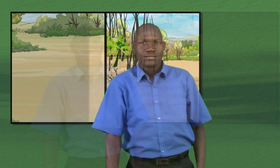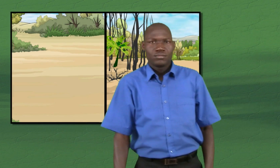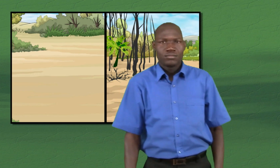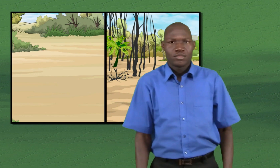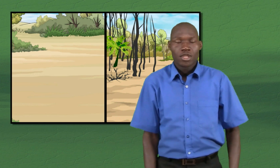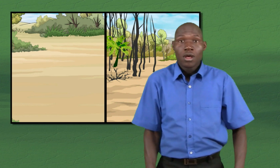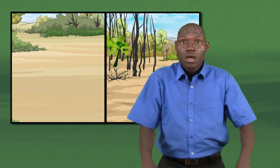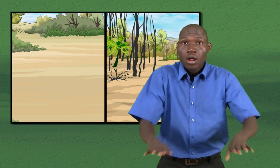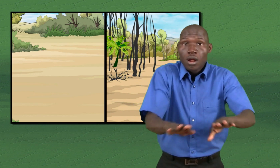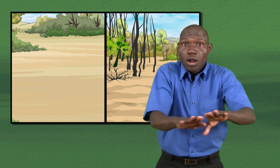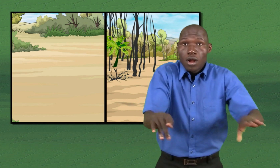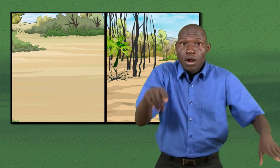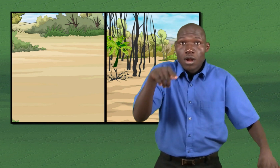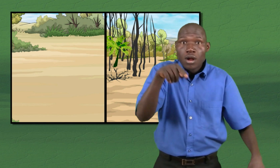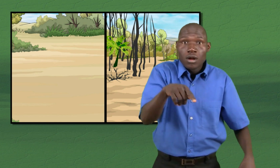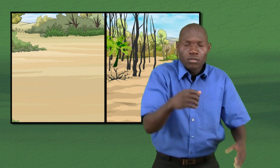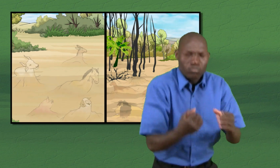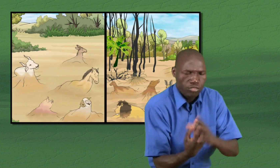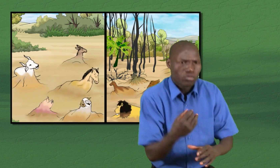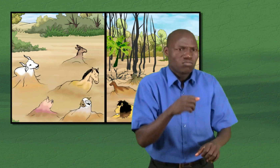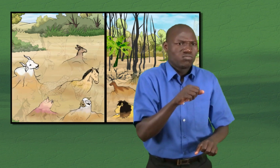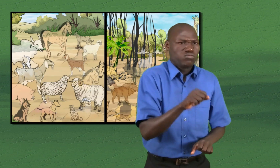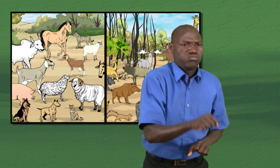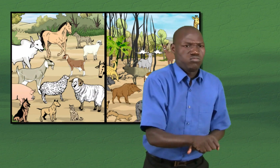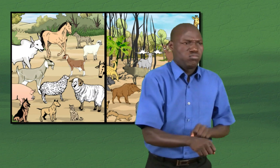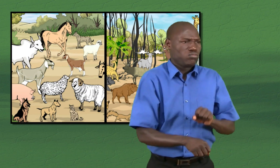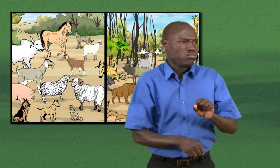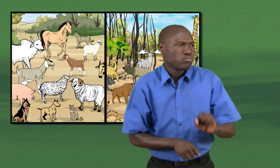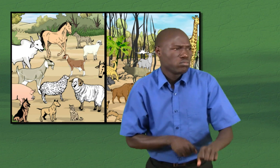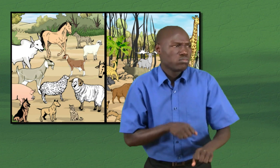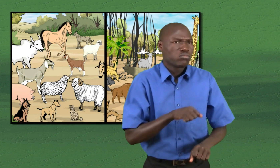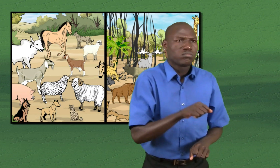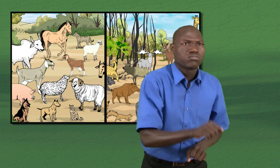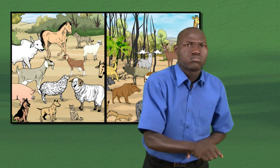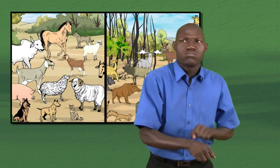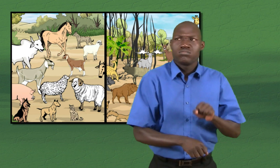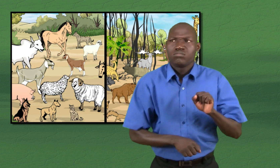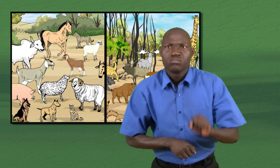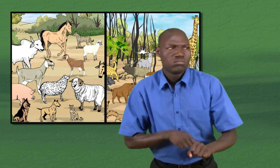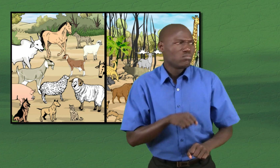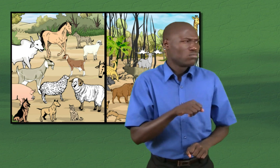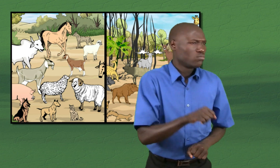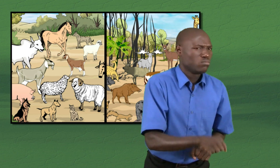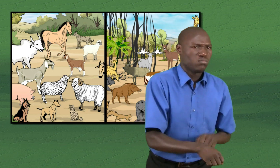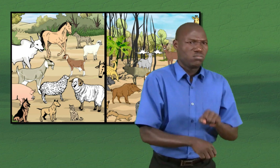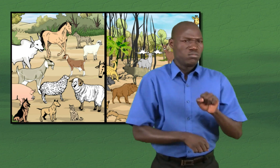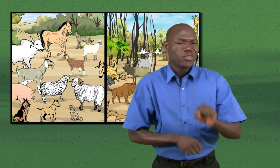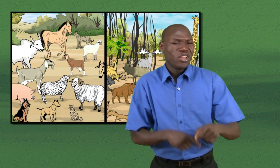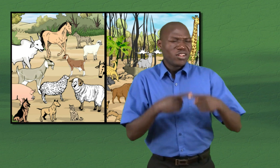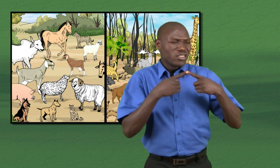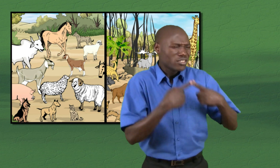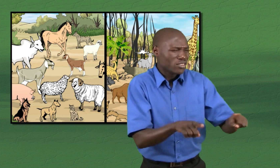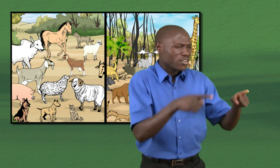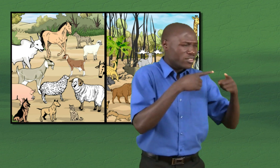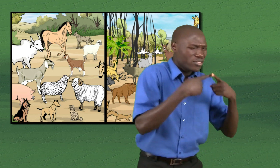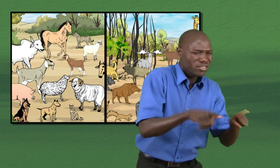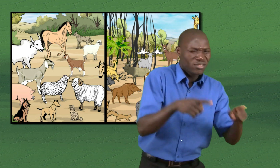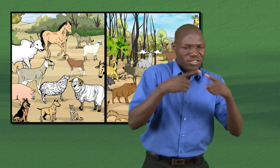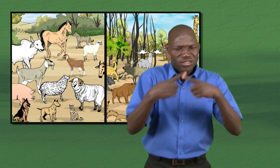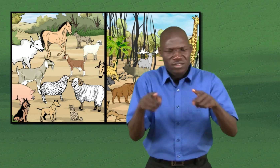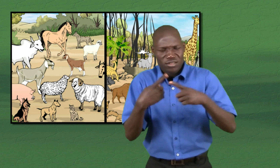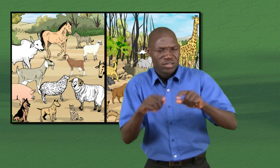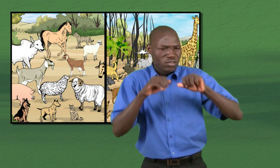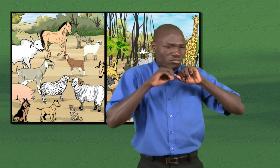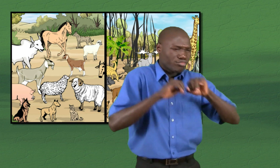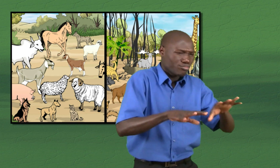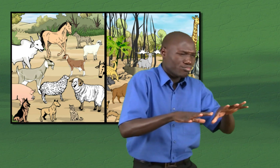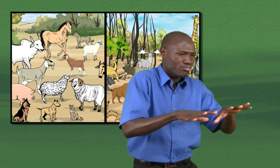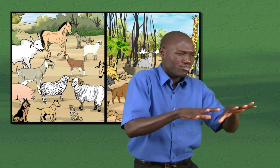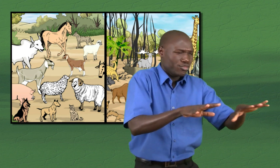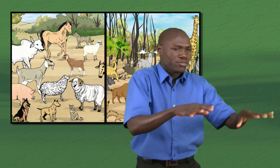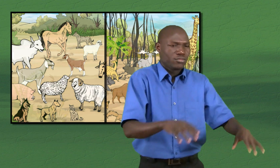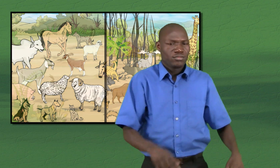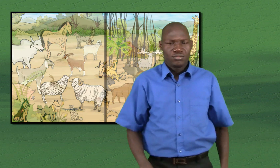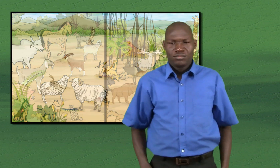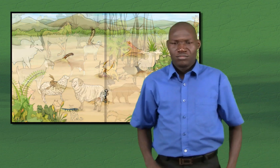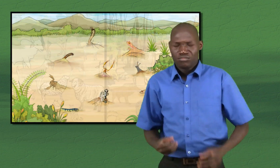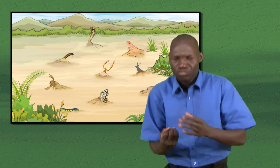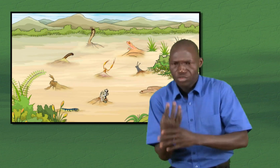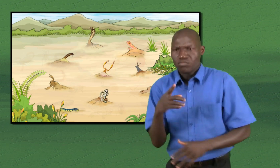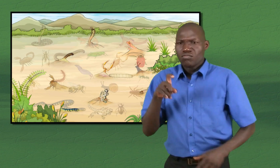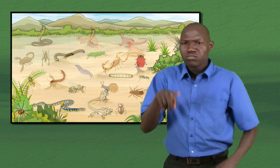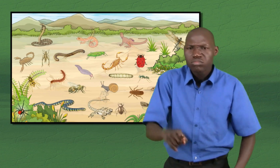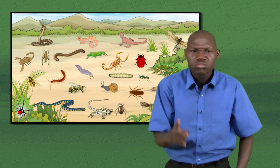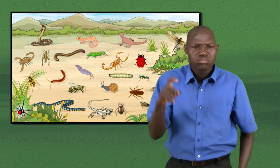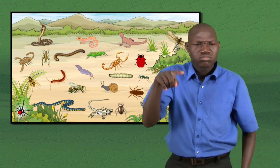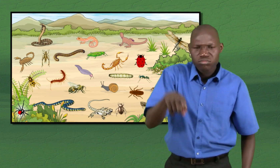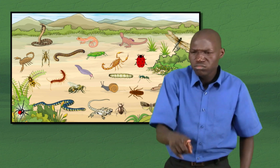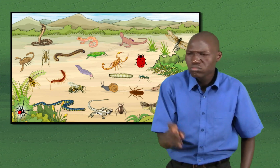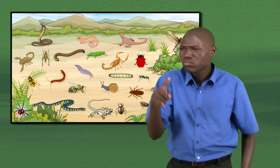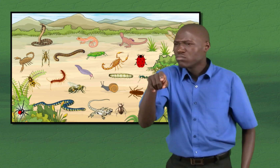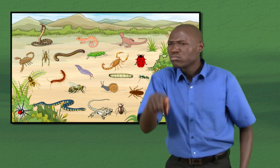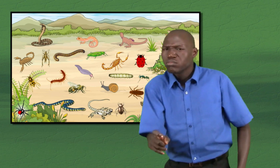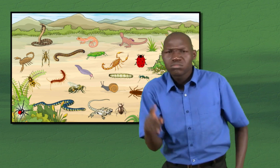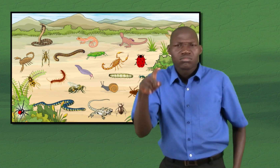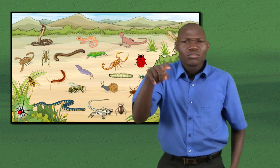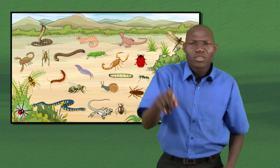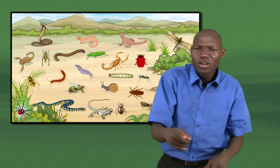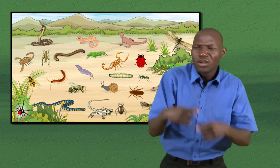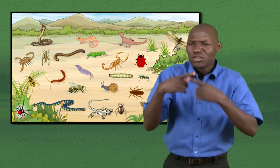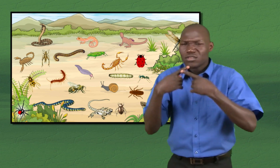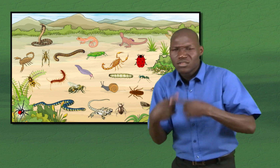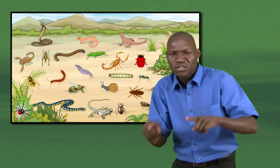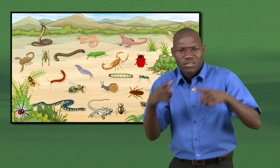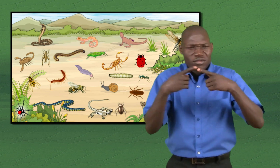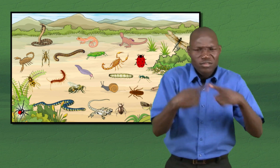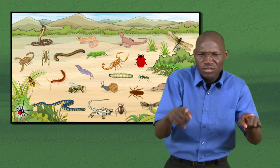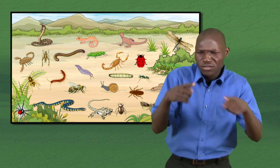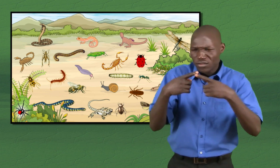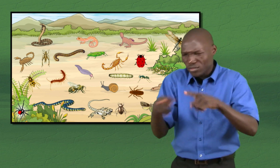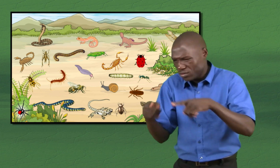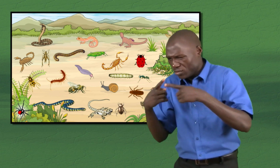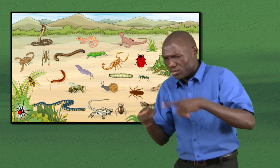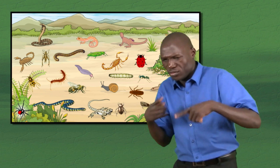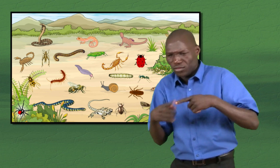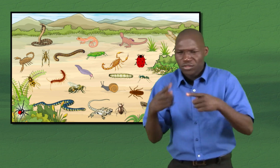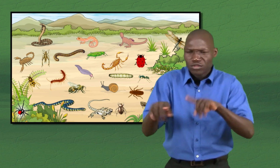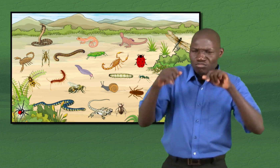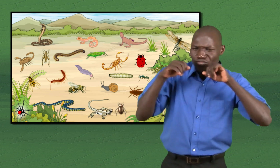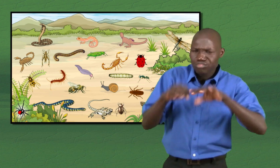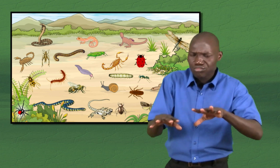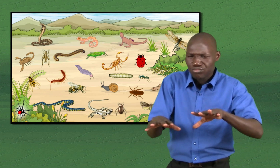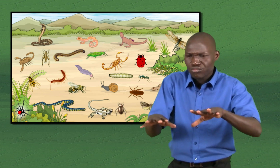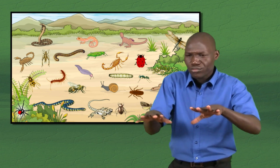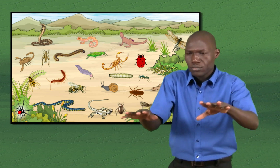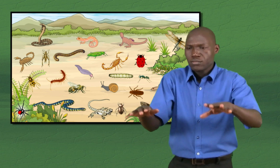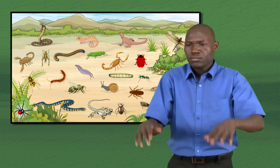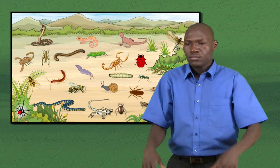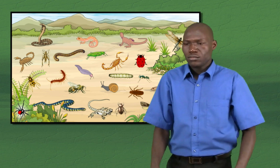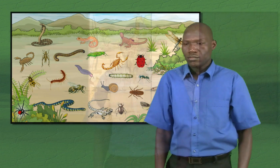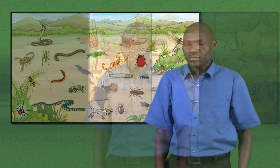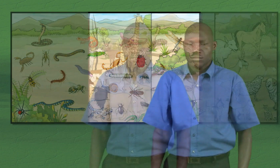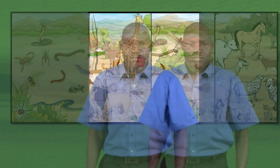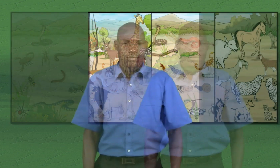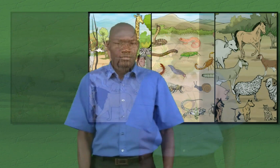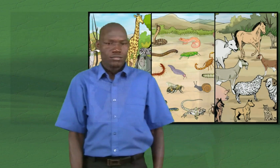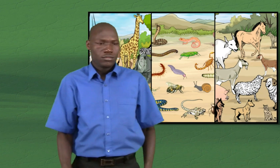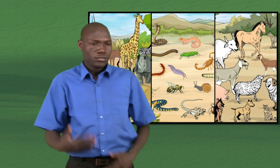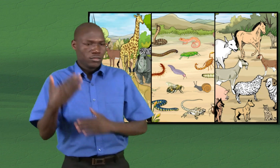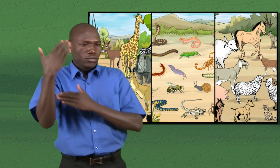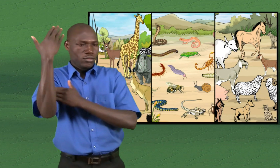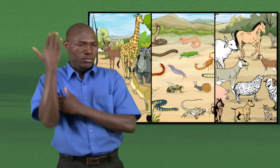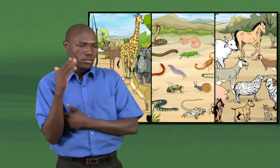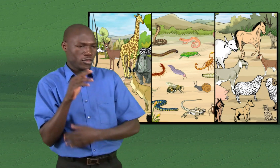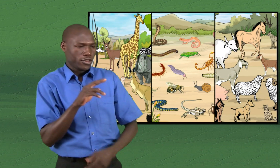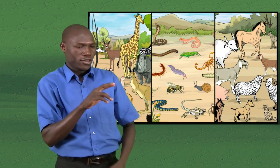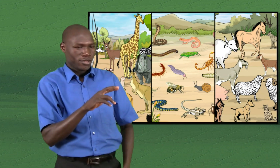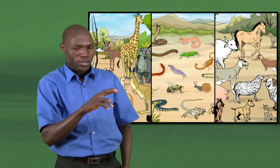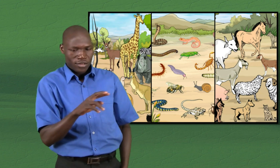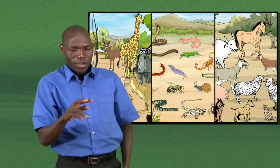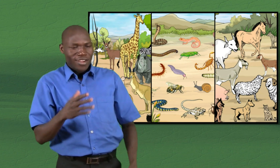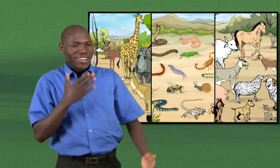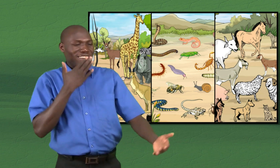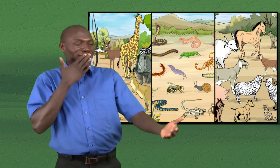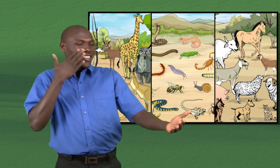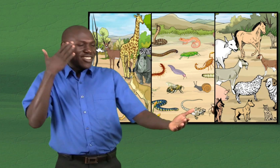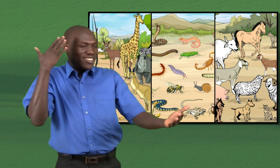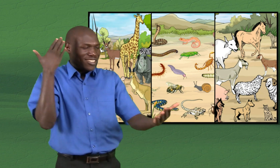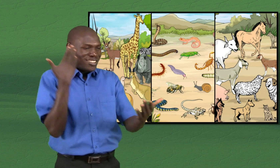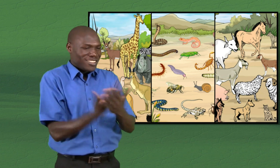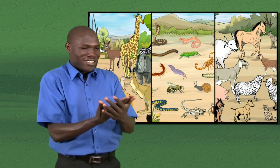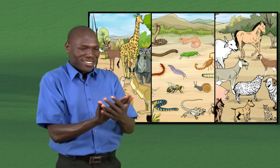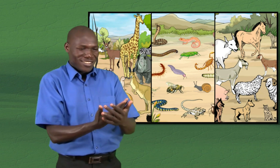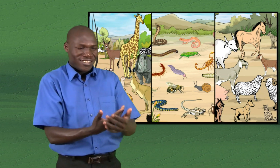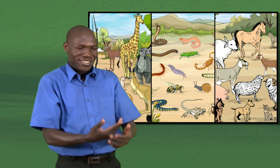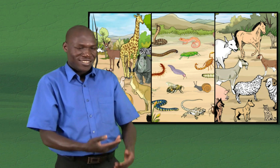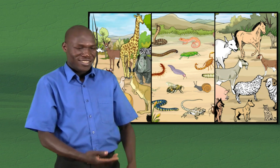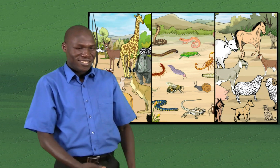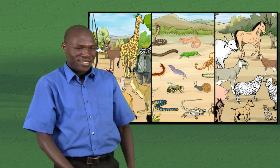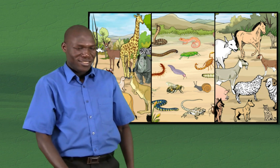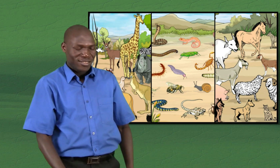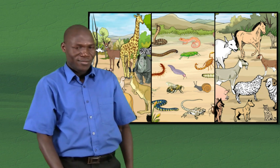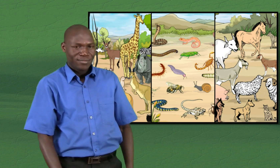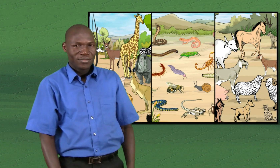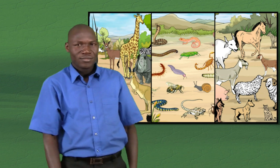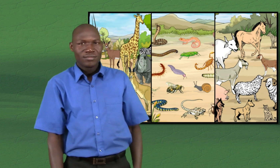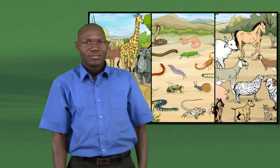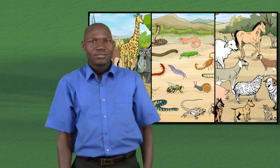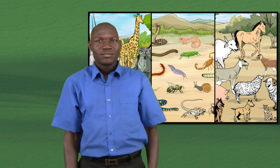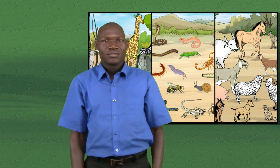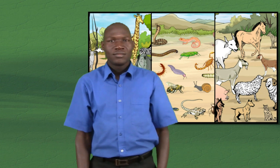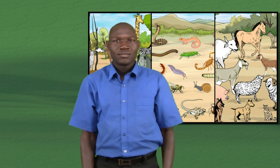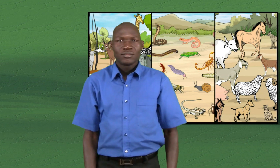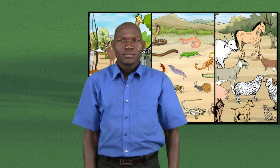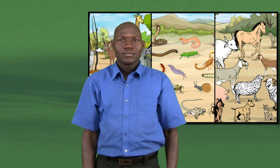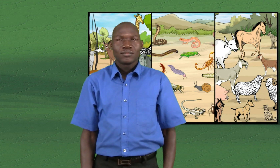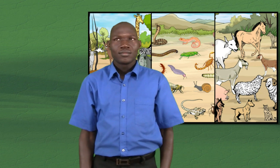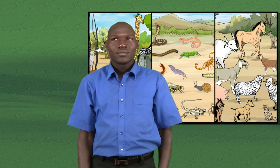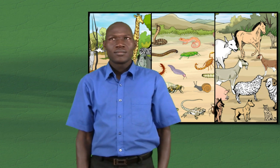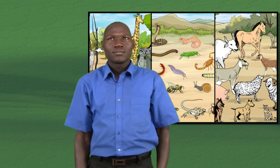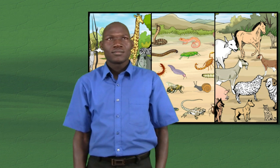God made the beasts of the earth according to their kinds, the livestock according to their kinds, and everything that crawls upon the earth according to its kind.